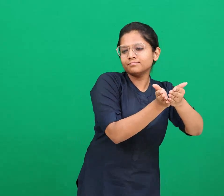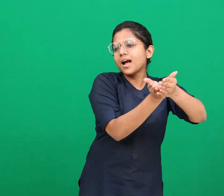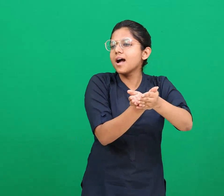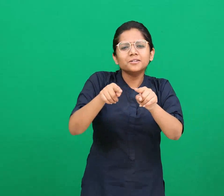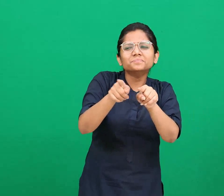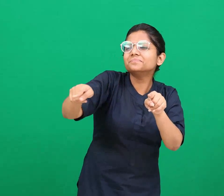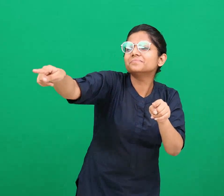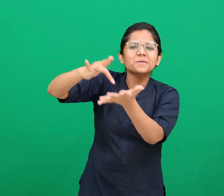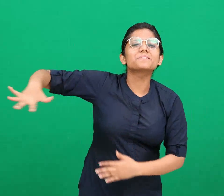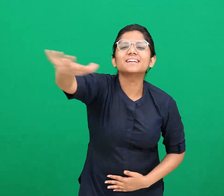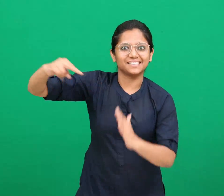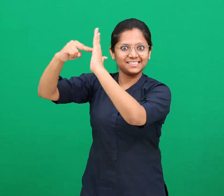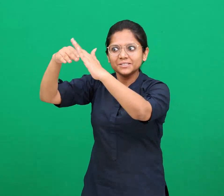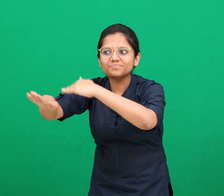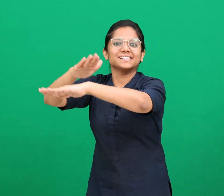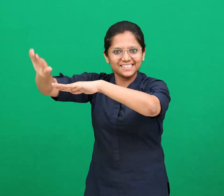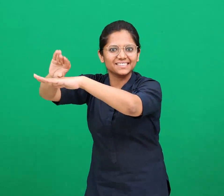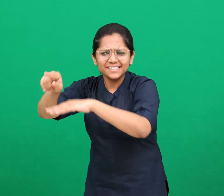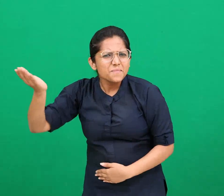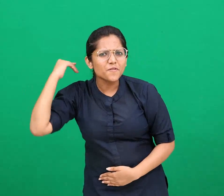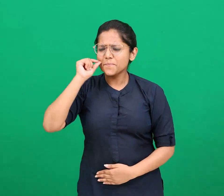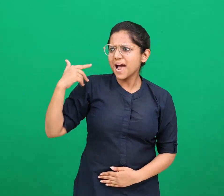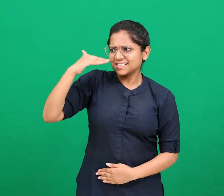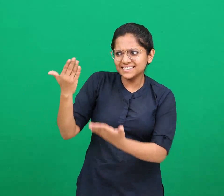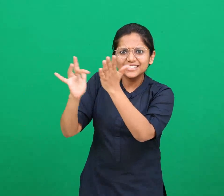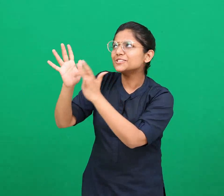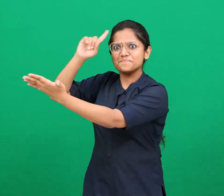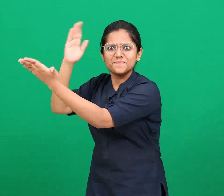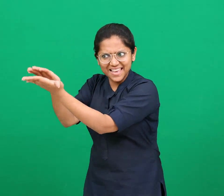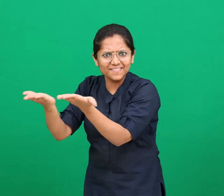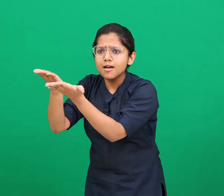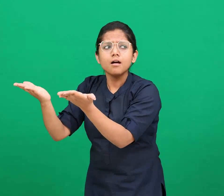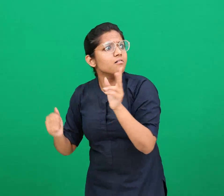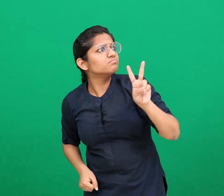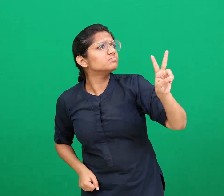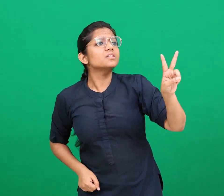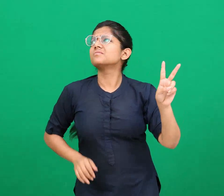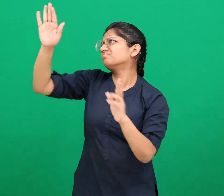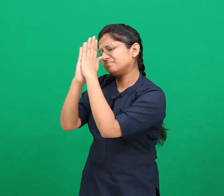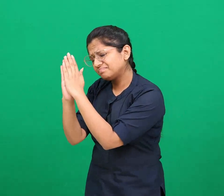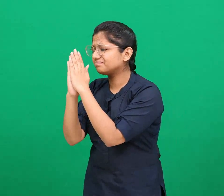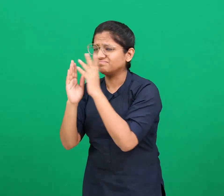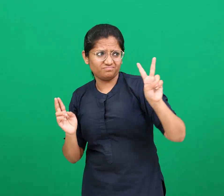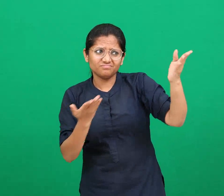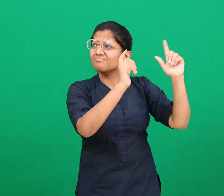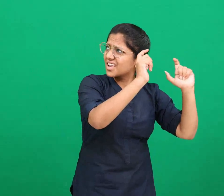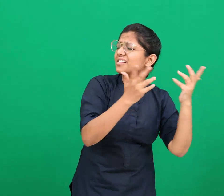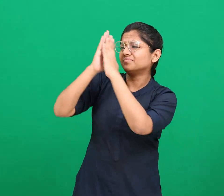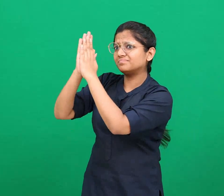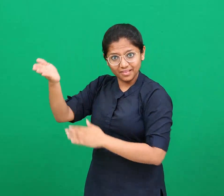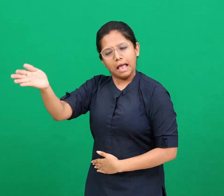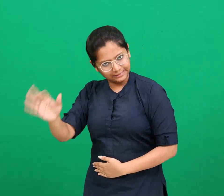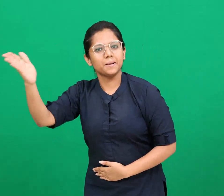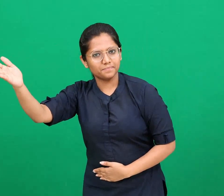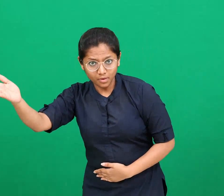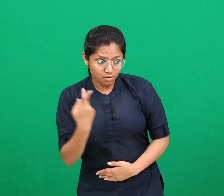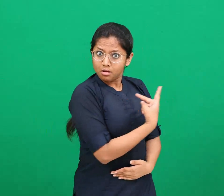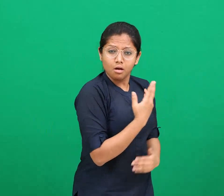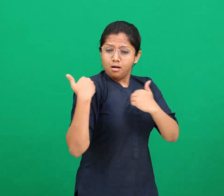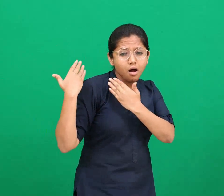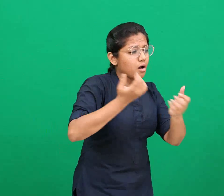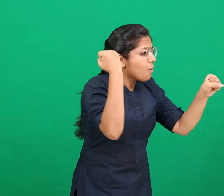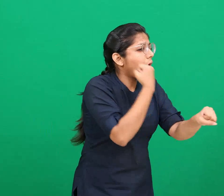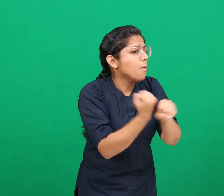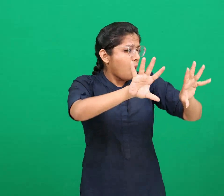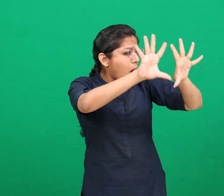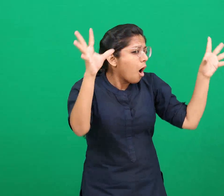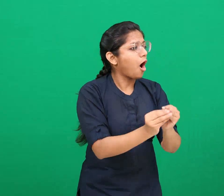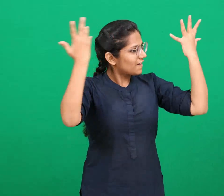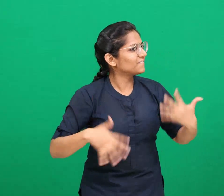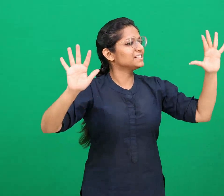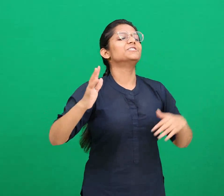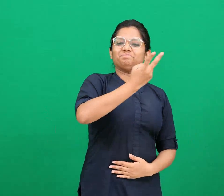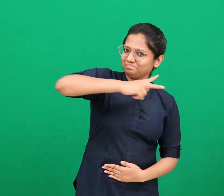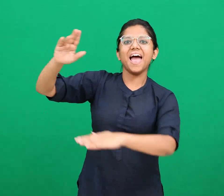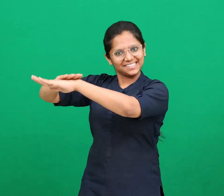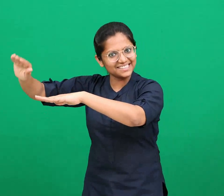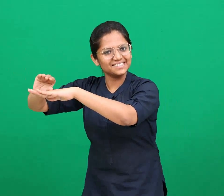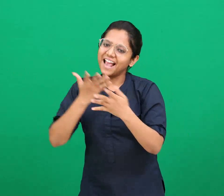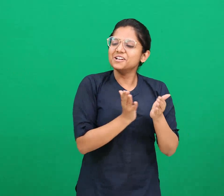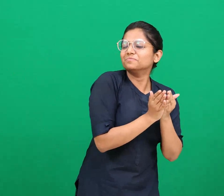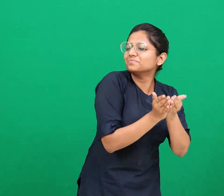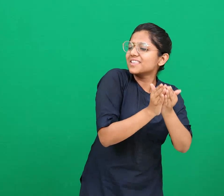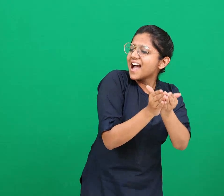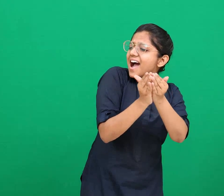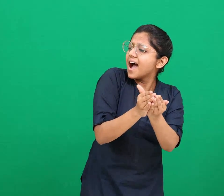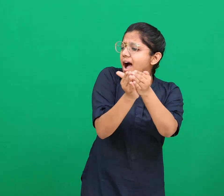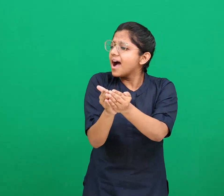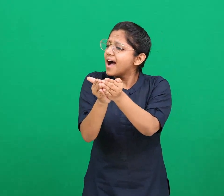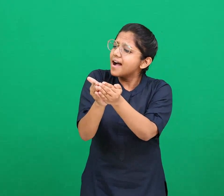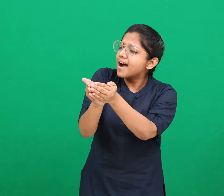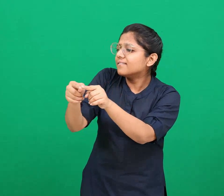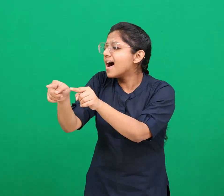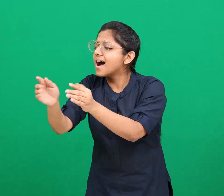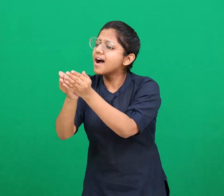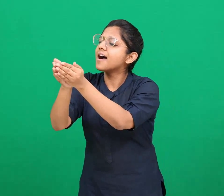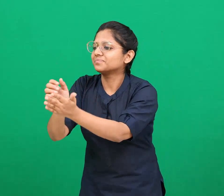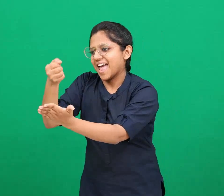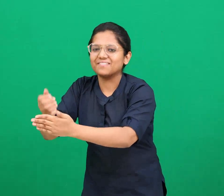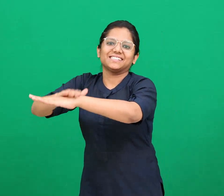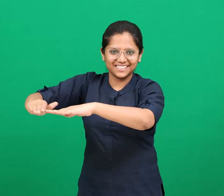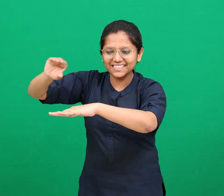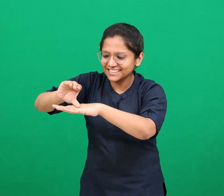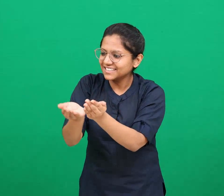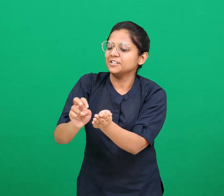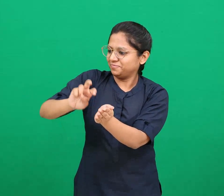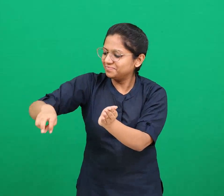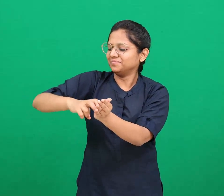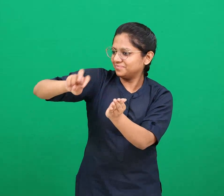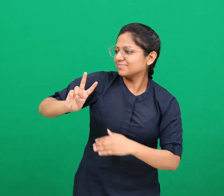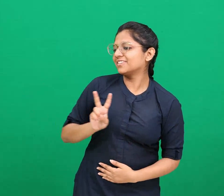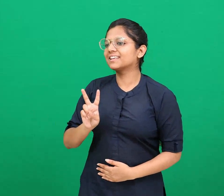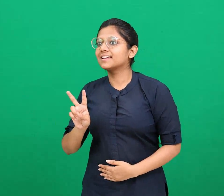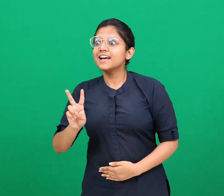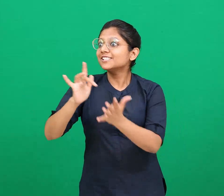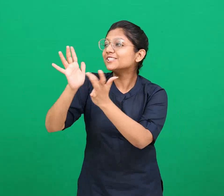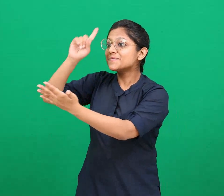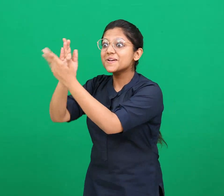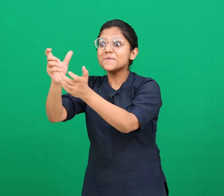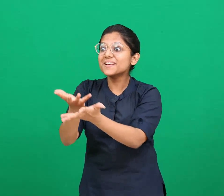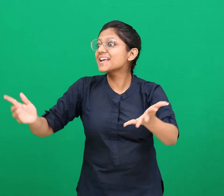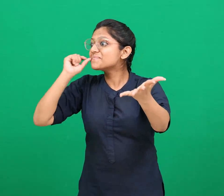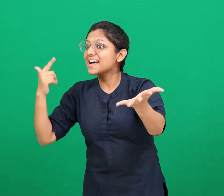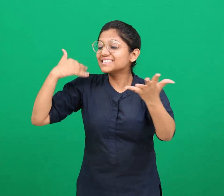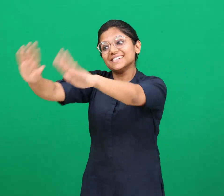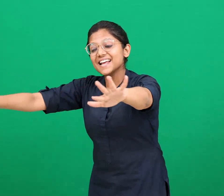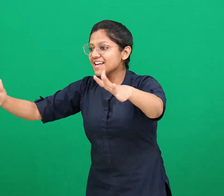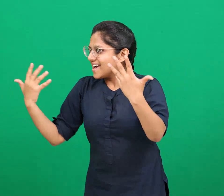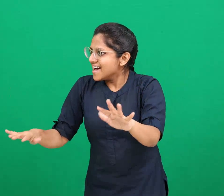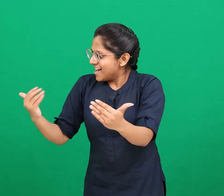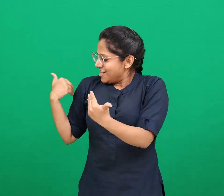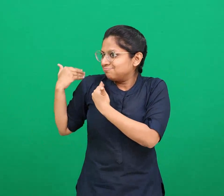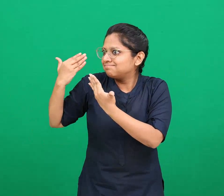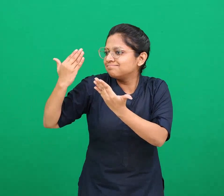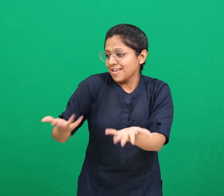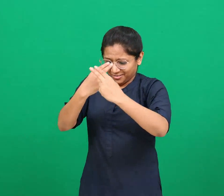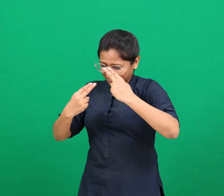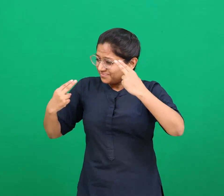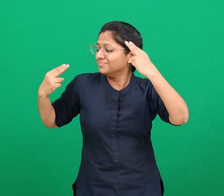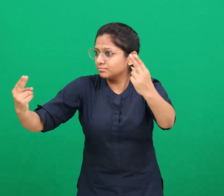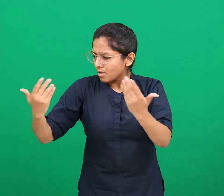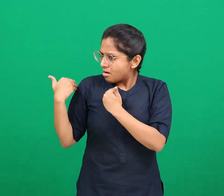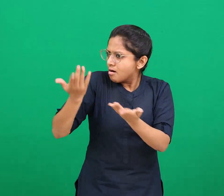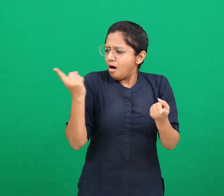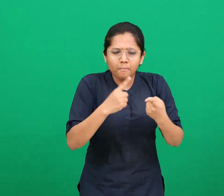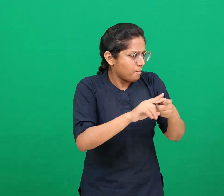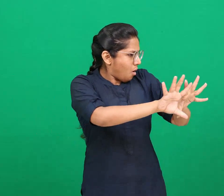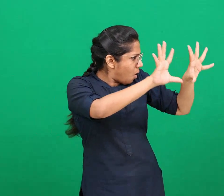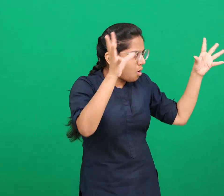From Attalia they sailed to Antioch, where they had been commended to the grace of God for the work they had just completed.